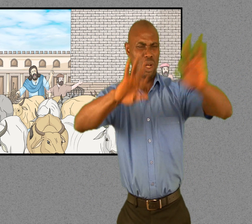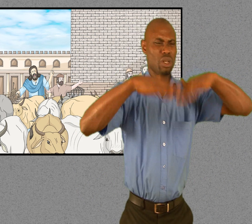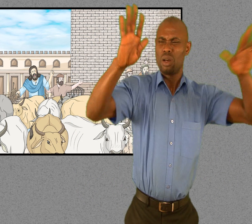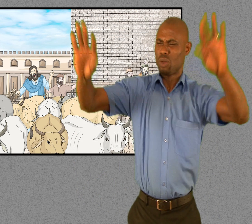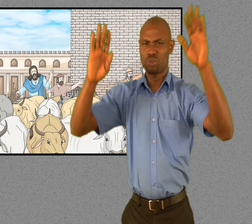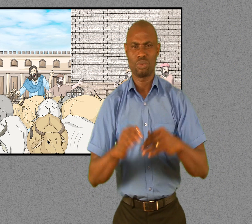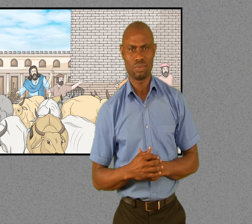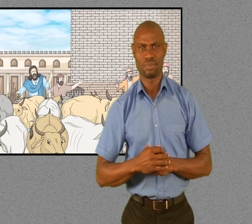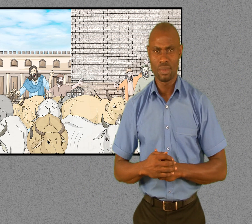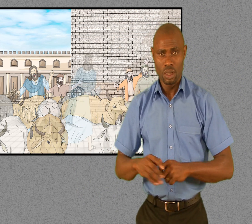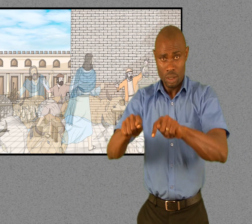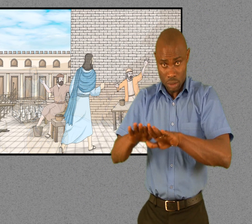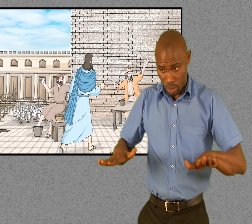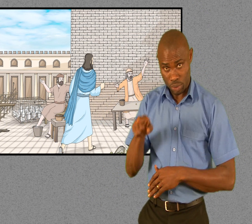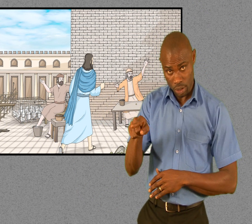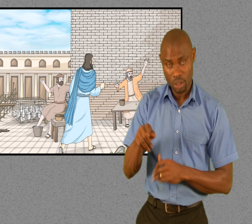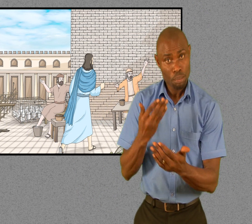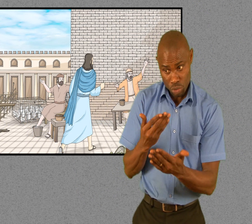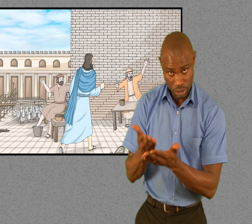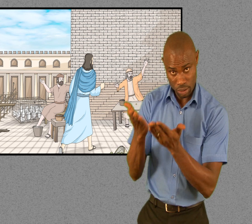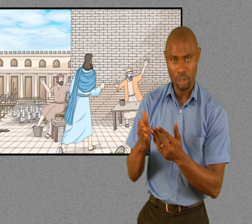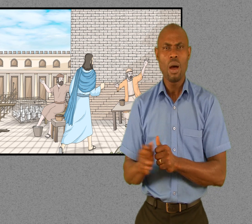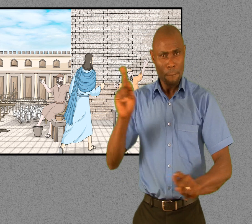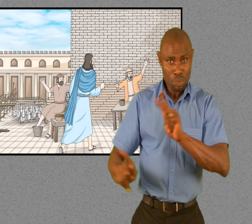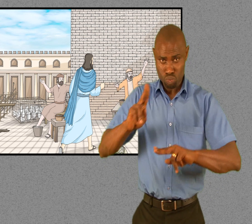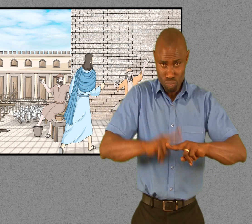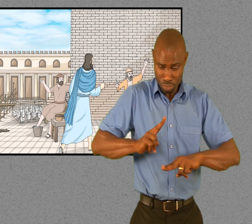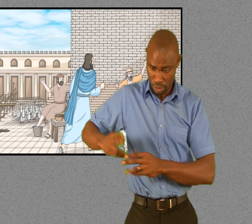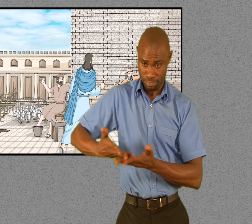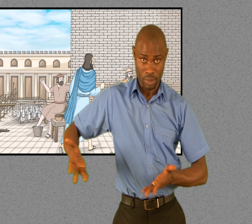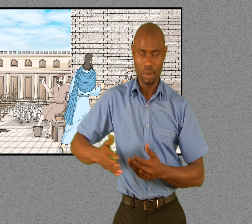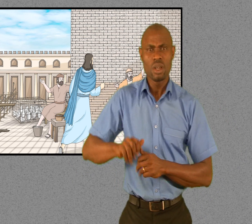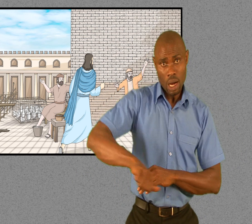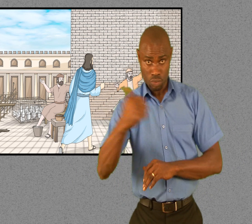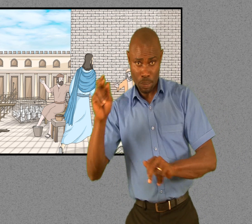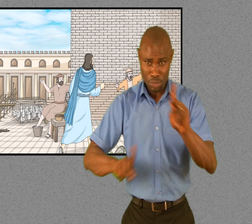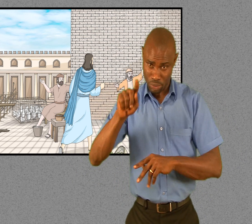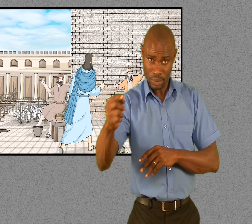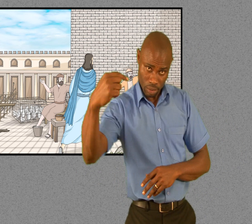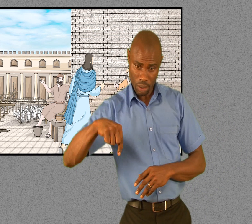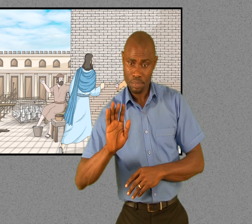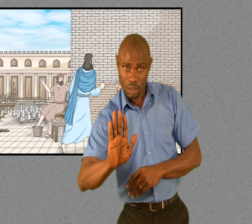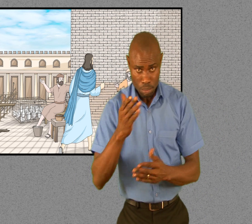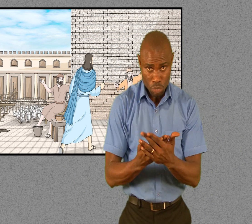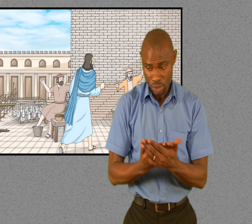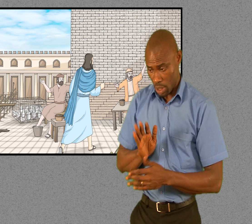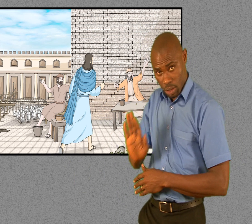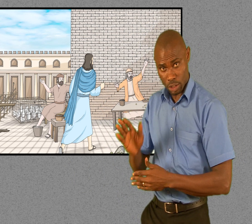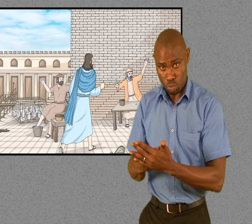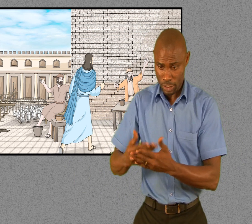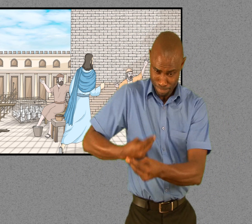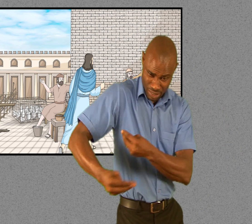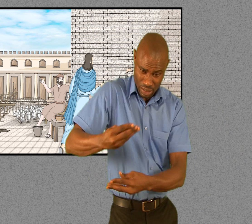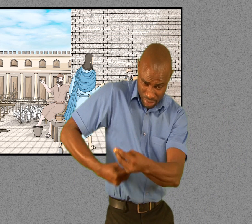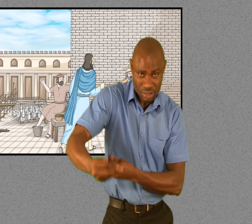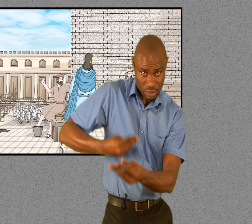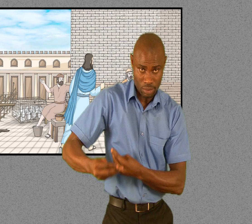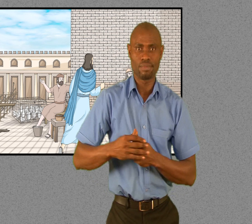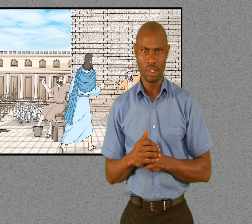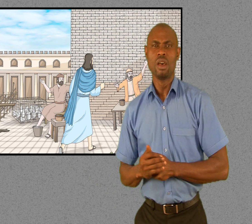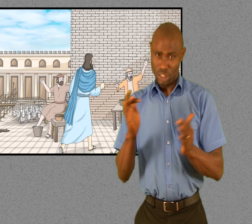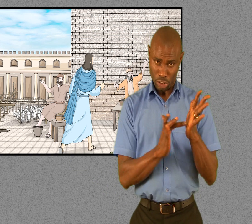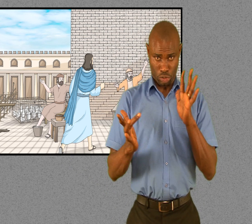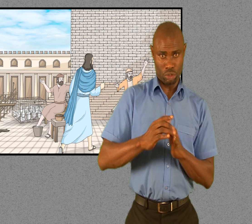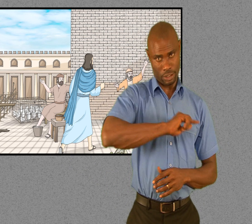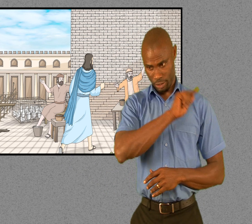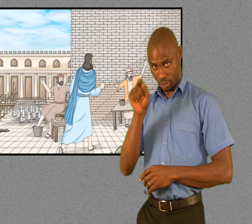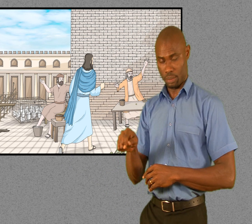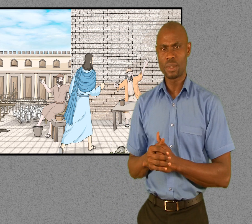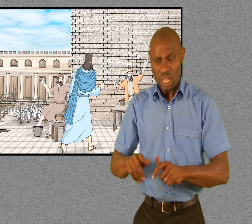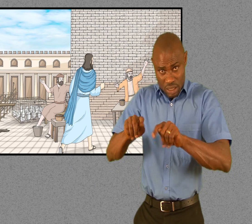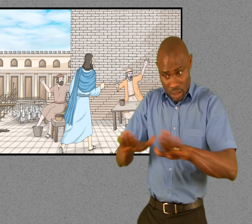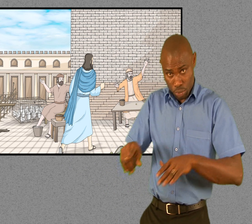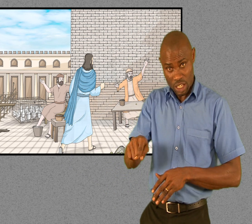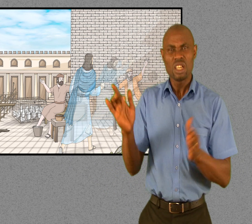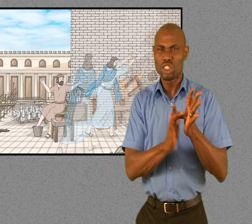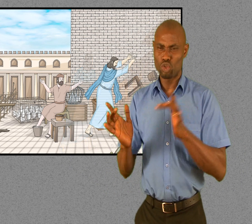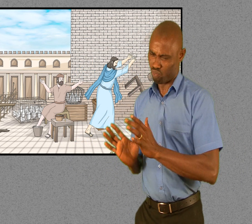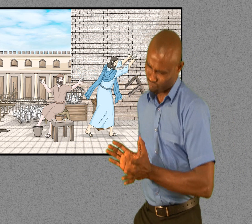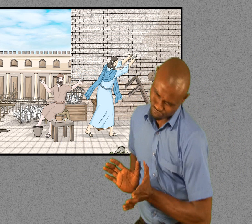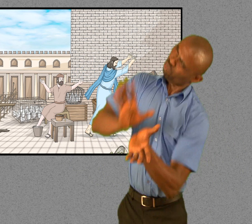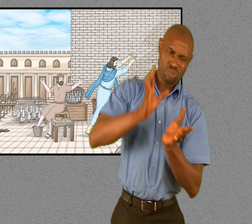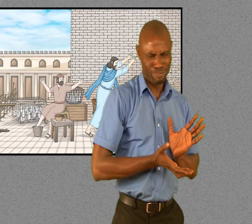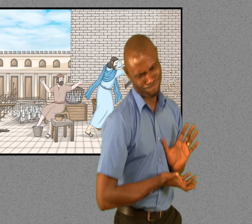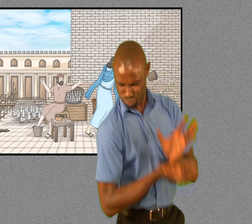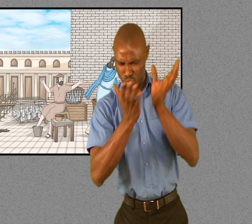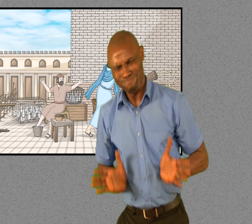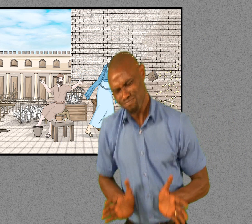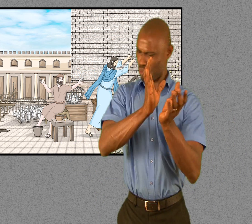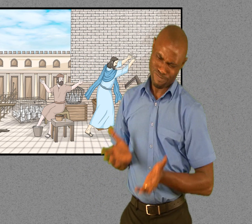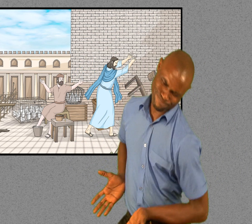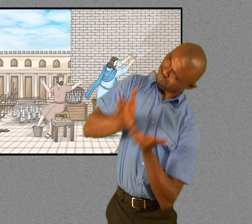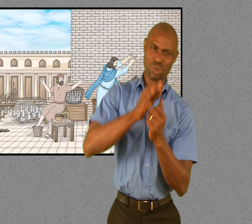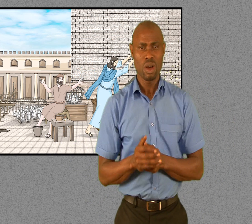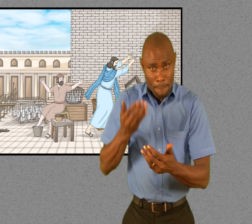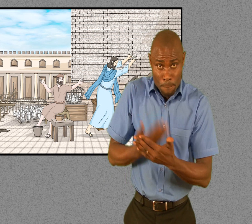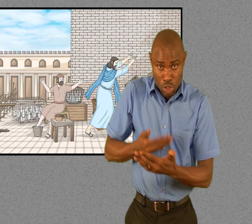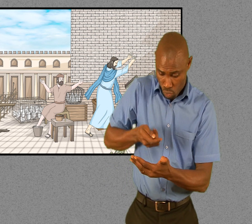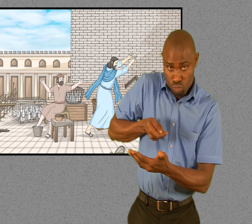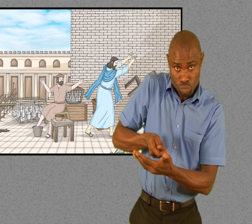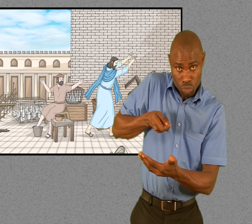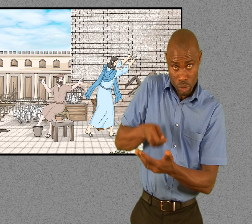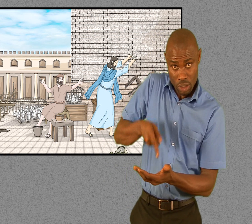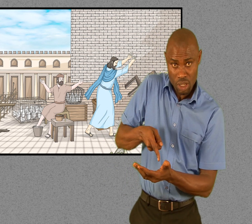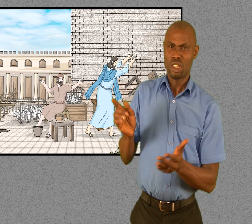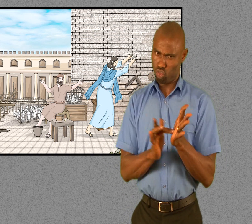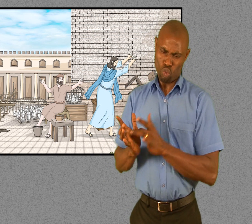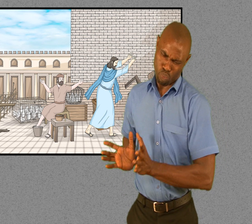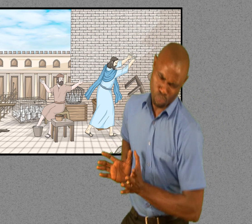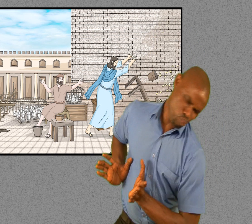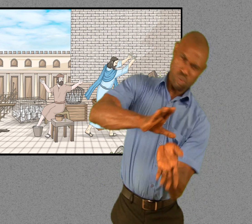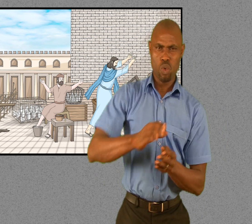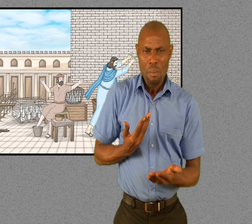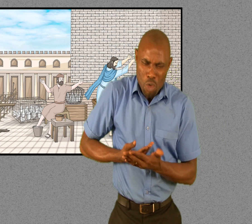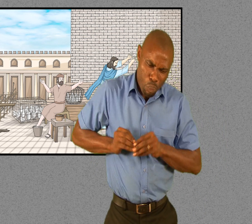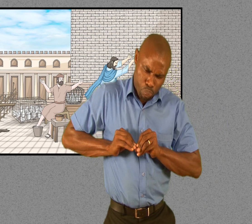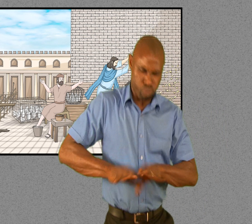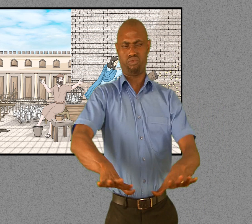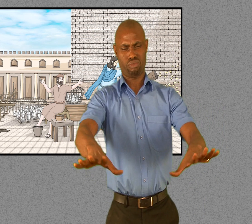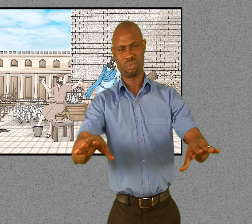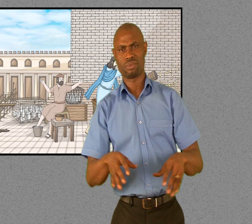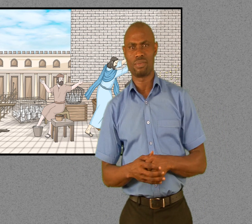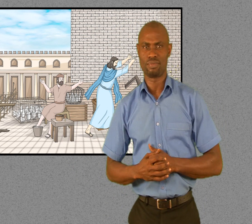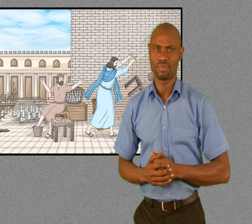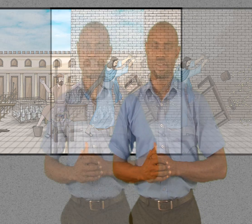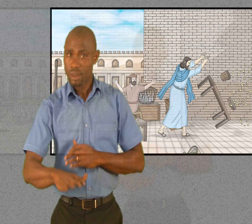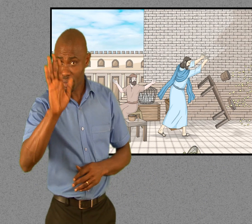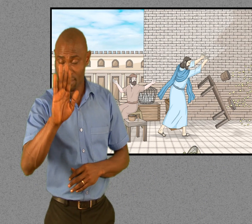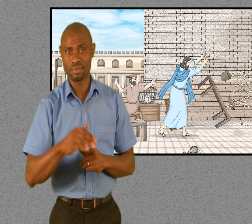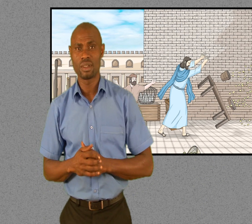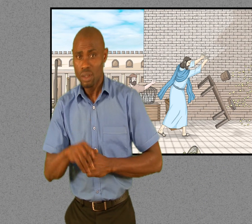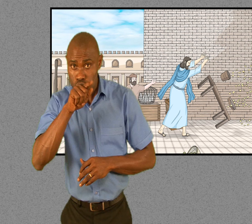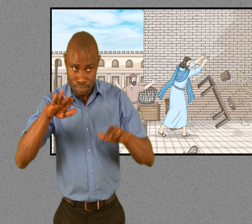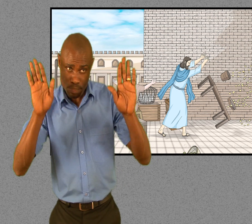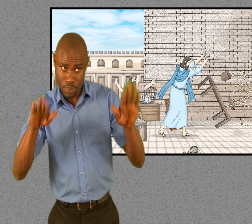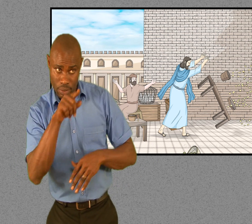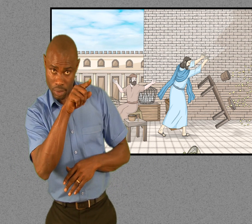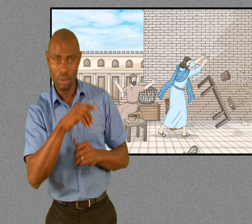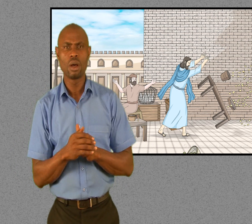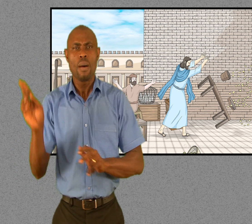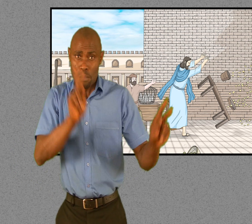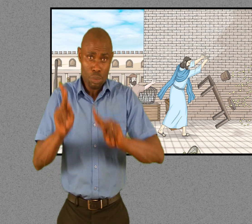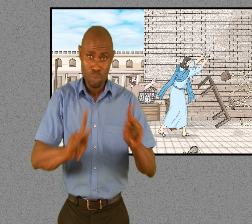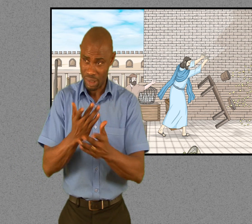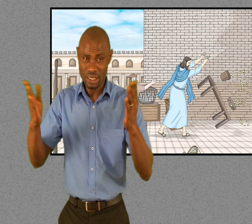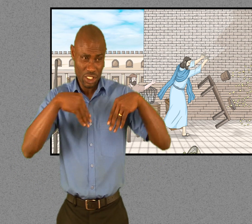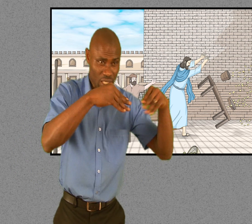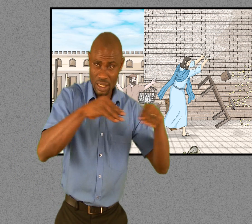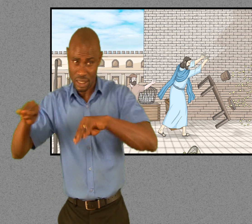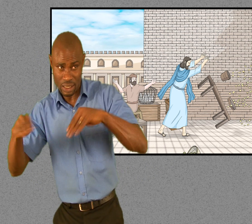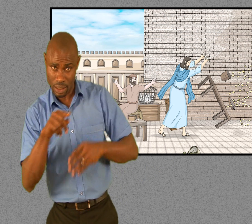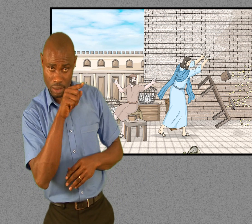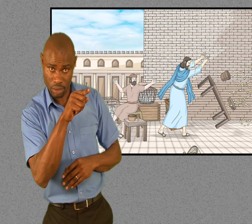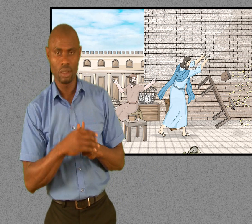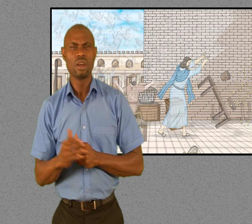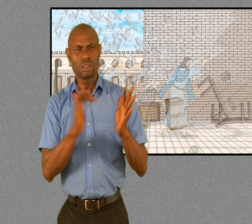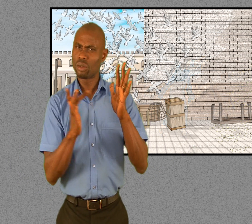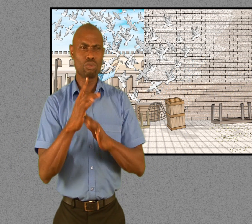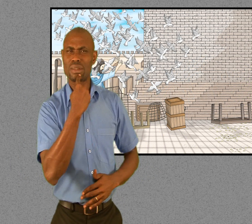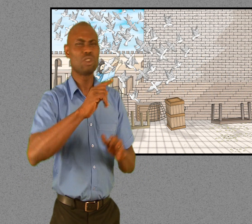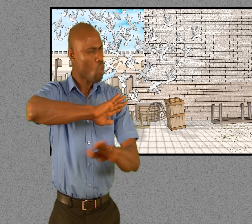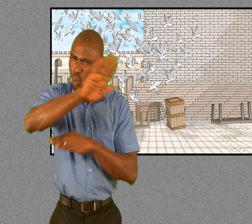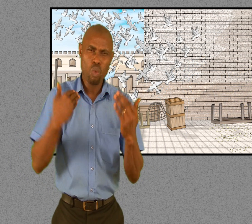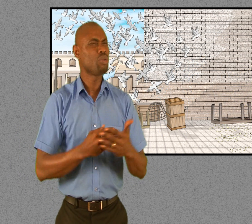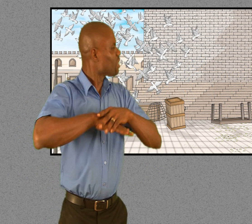He poured out the coins of the money changers and overturned their tables.